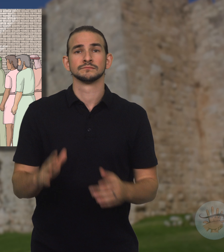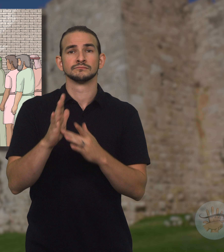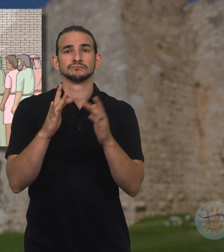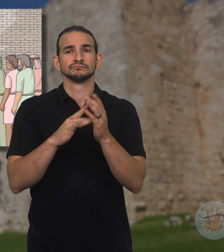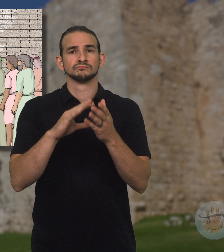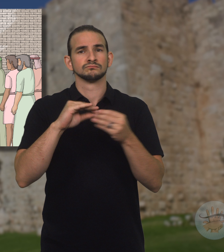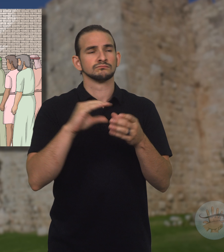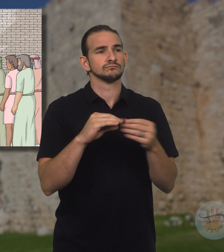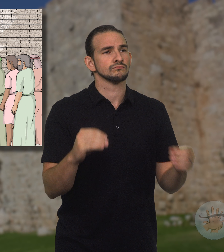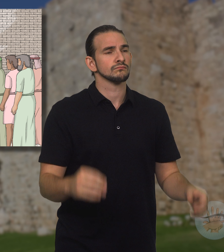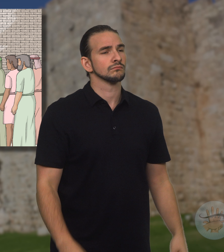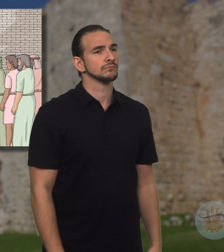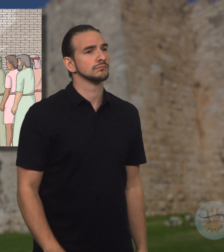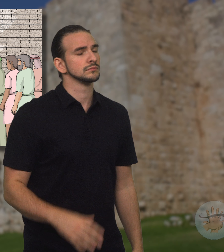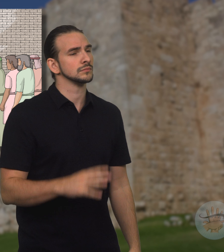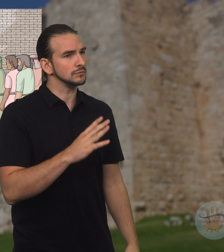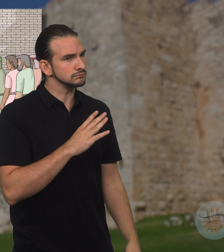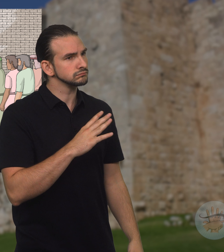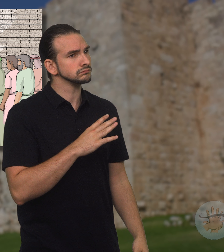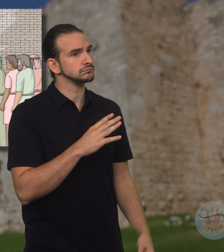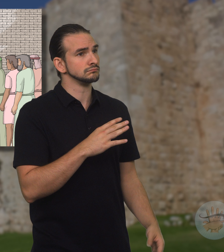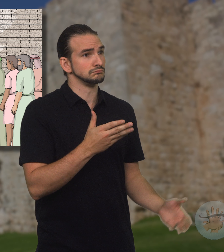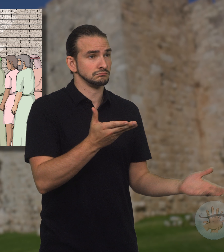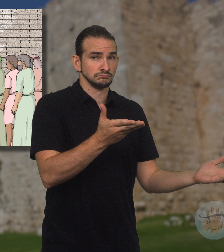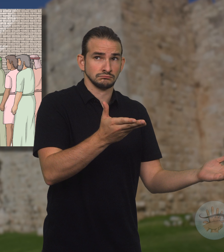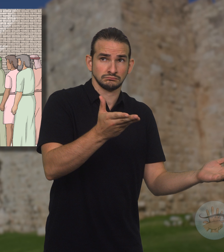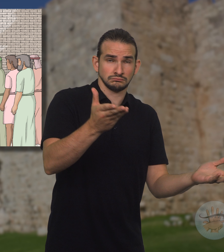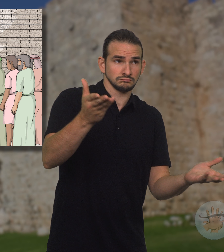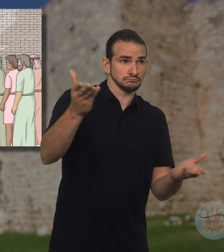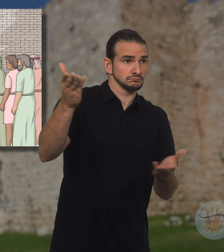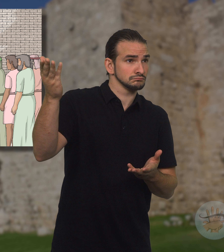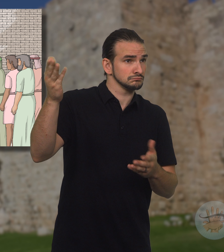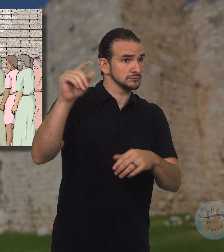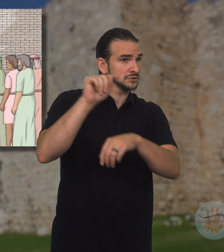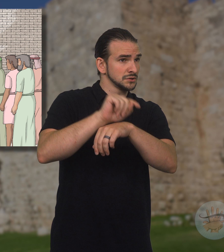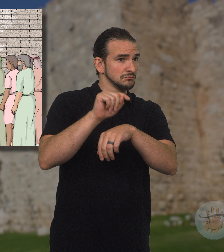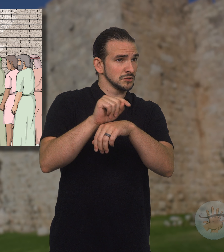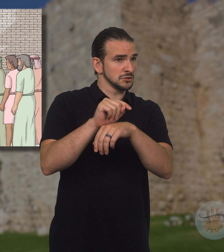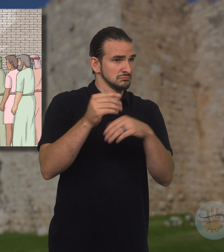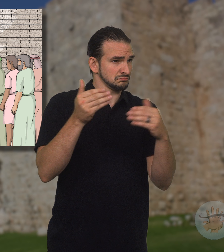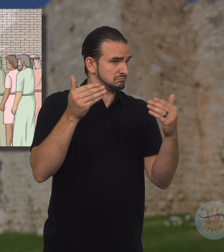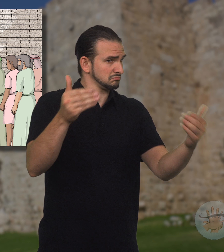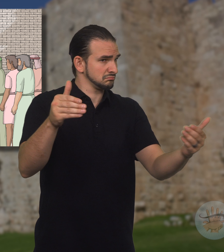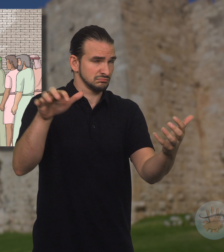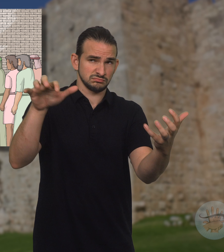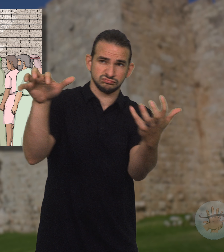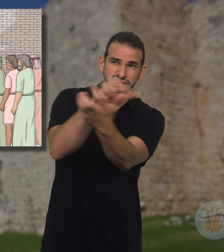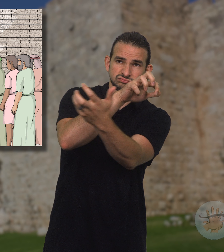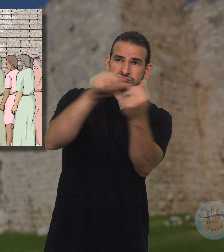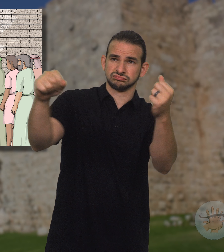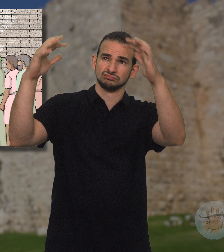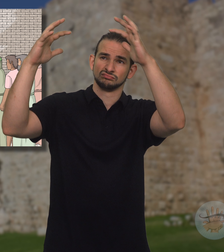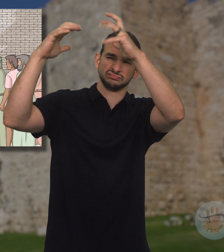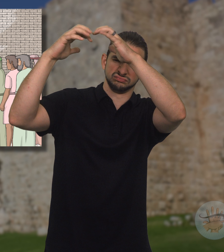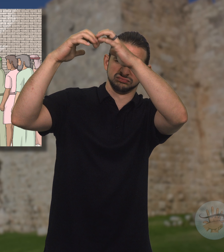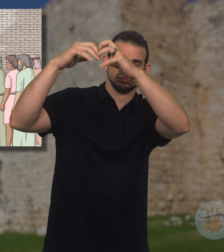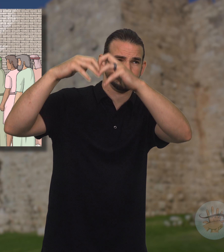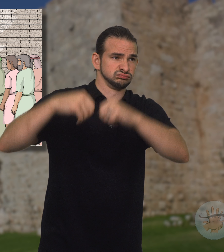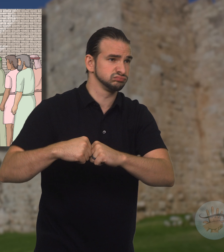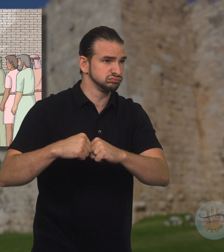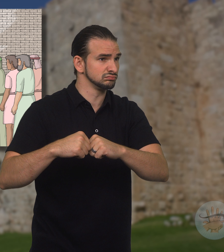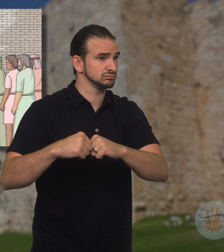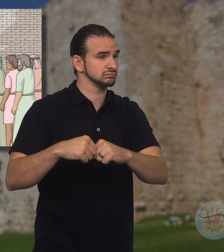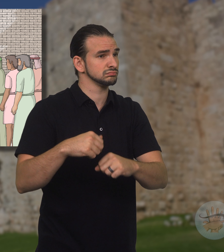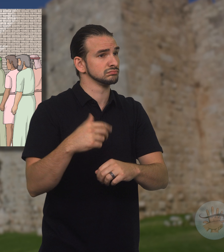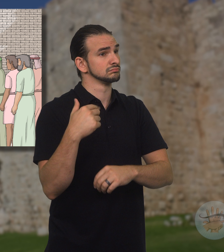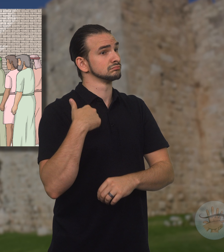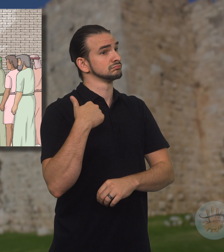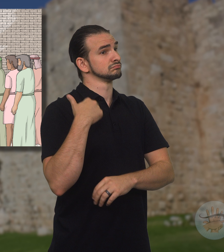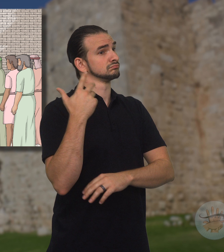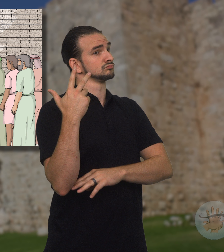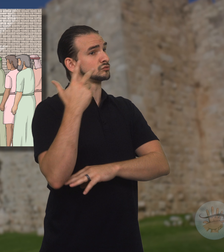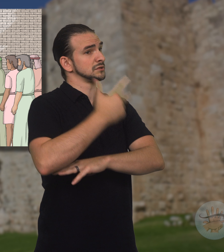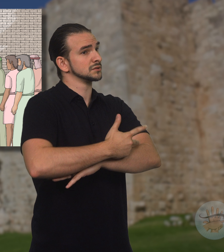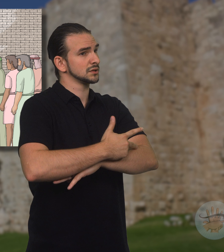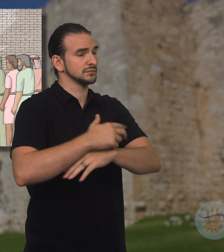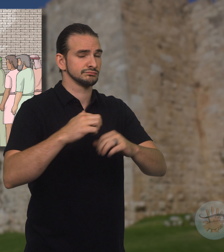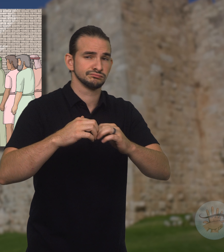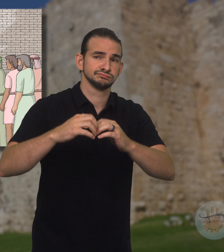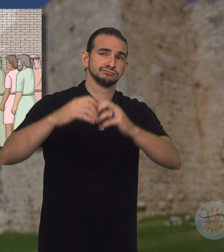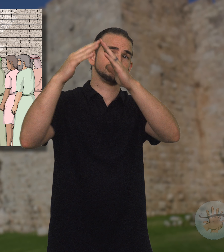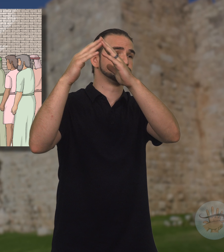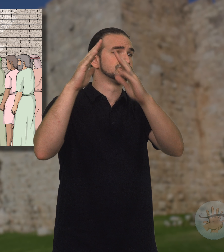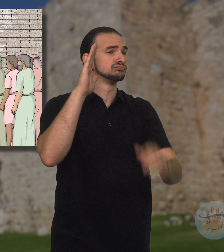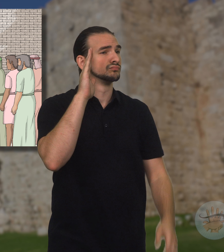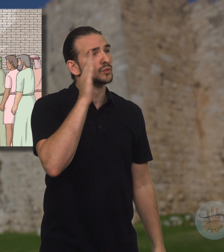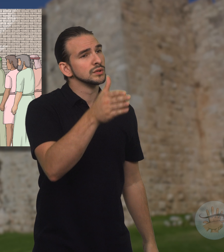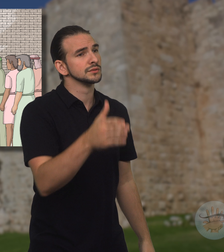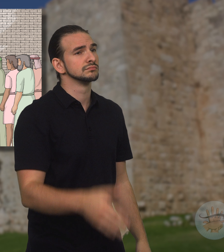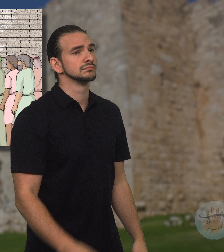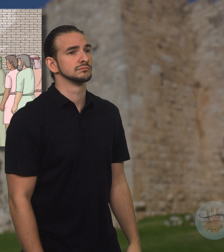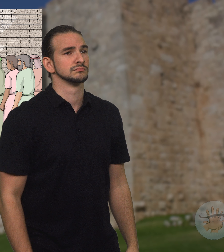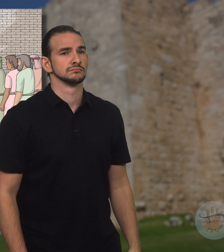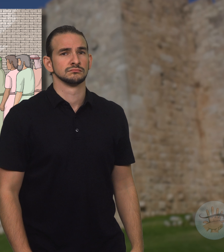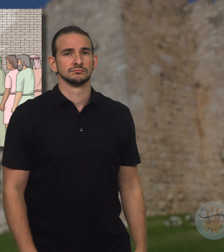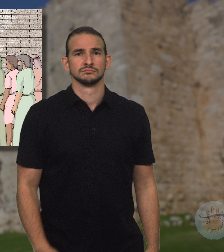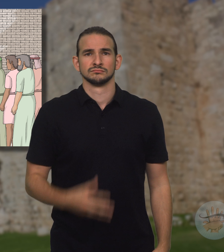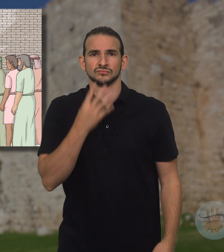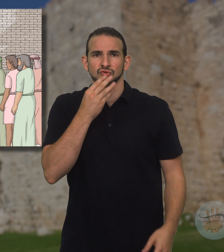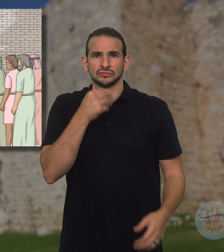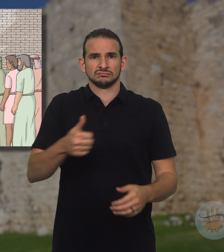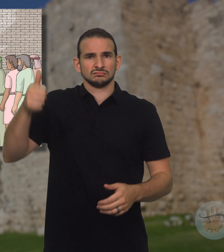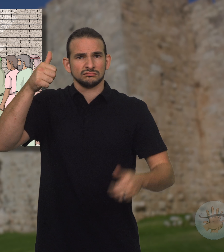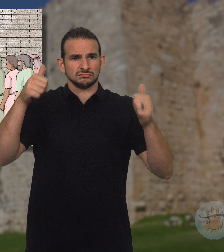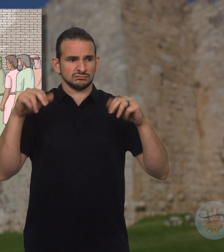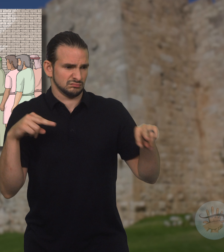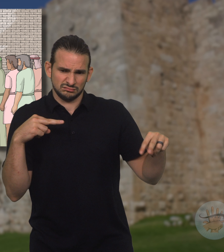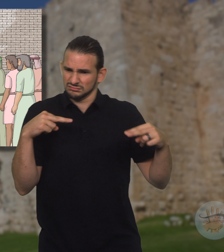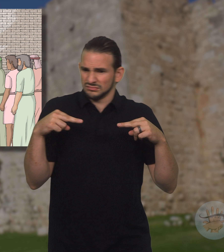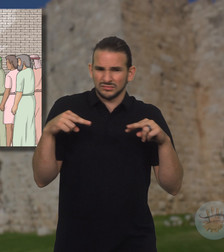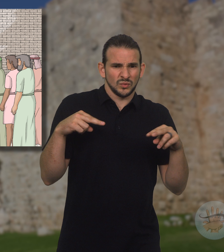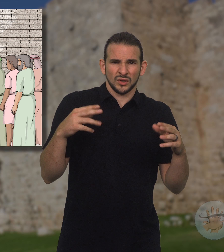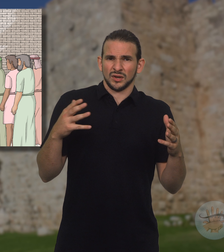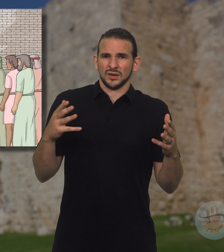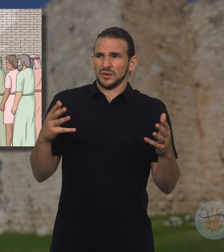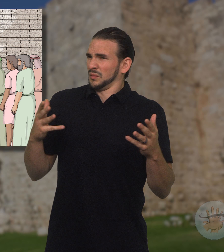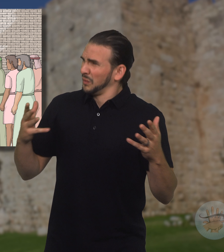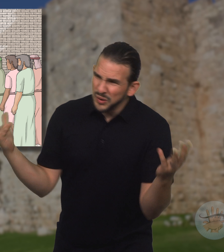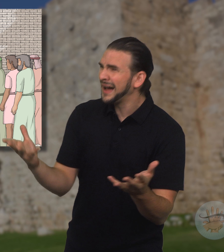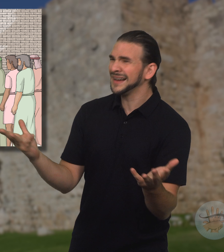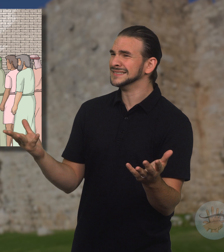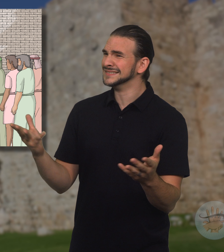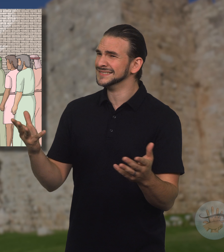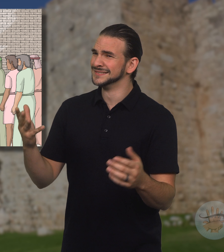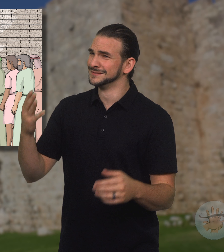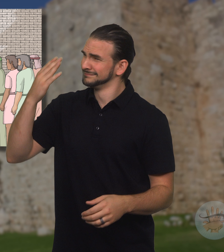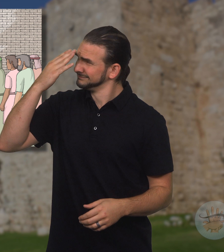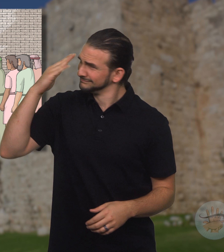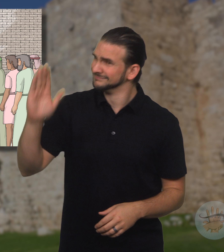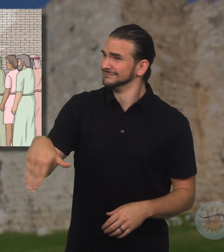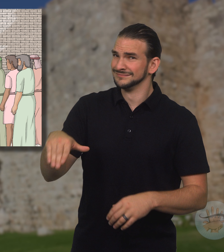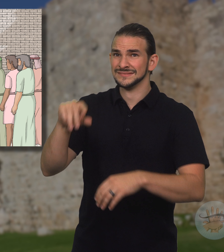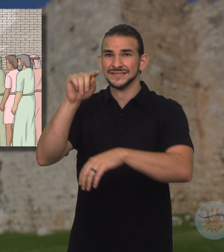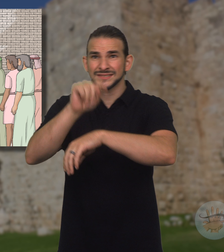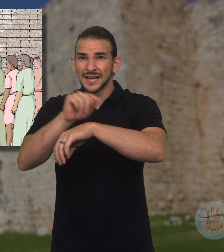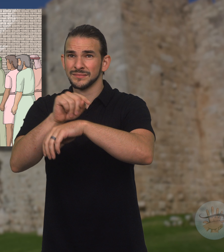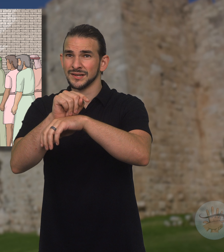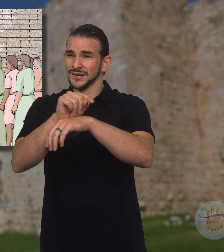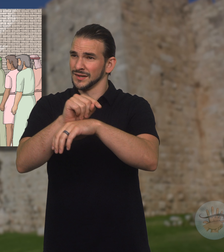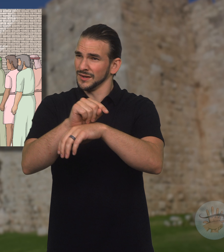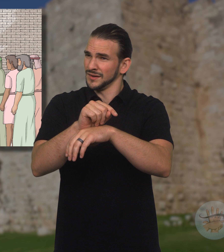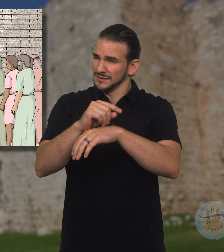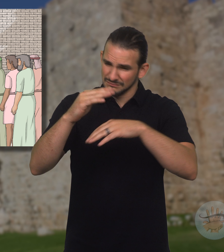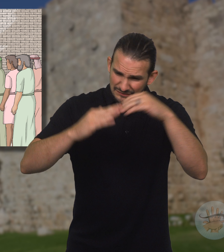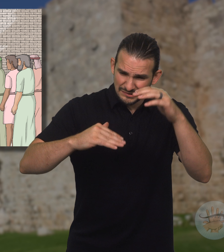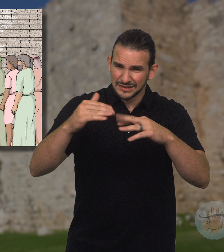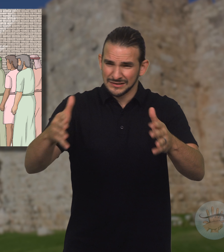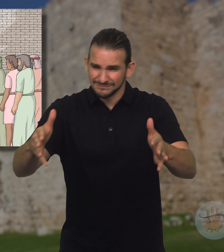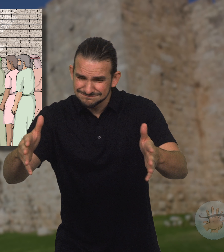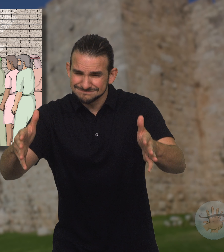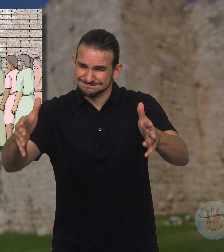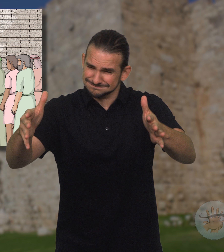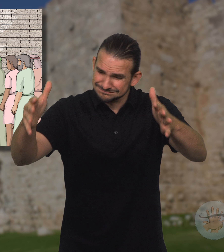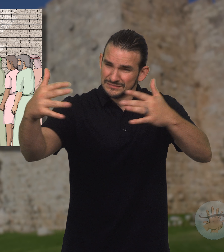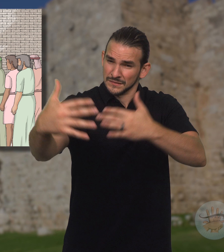Jesus answered, “Destroy this temple, and in three days I will raise it up again.”